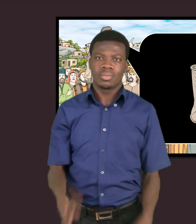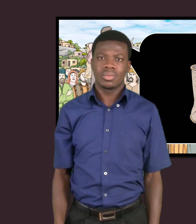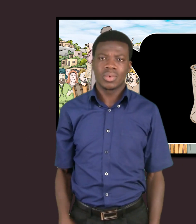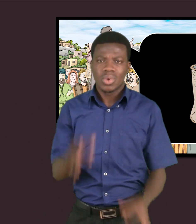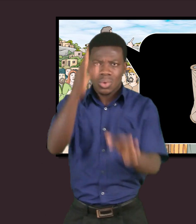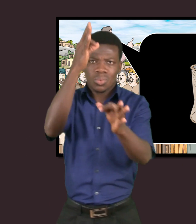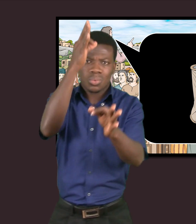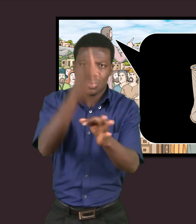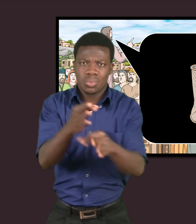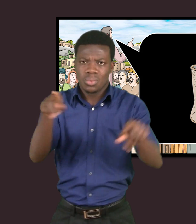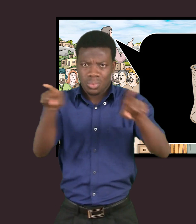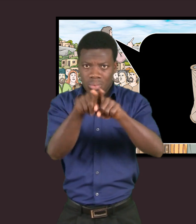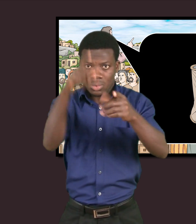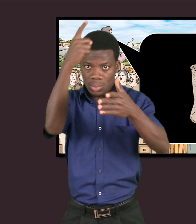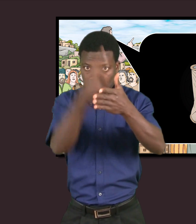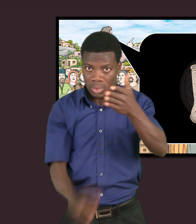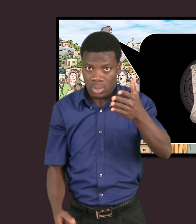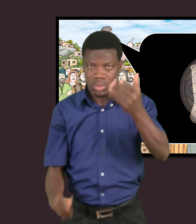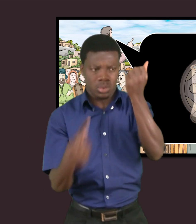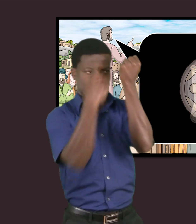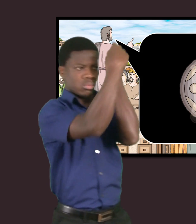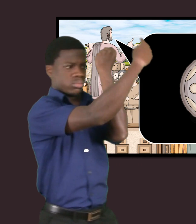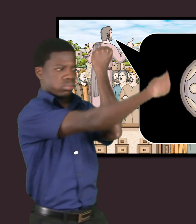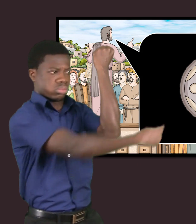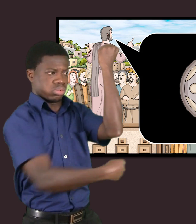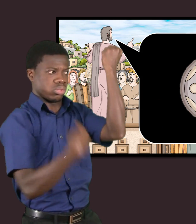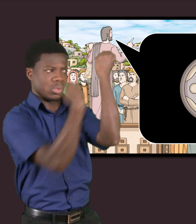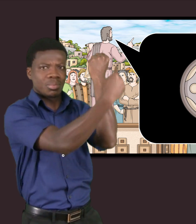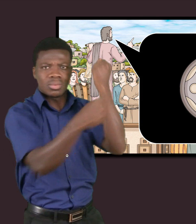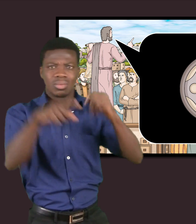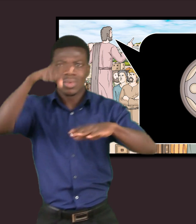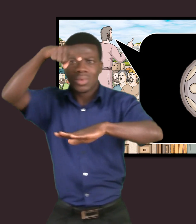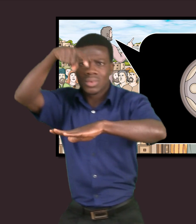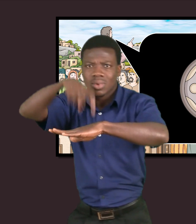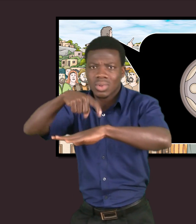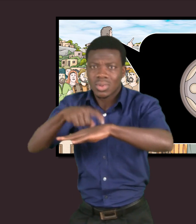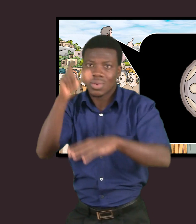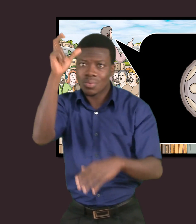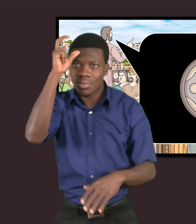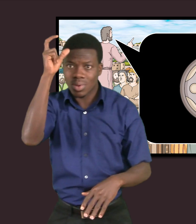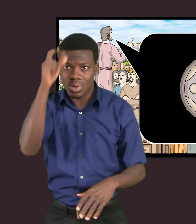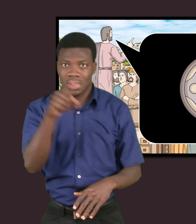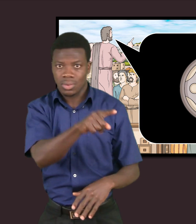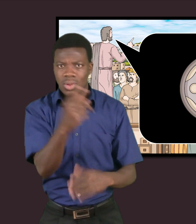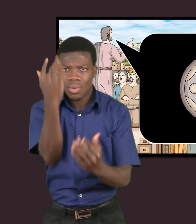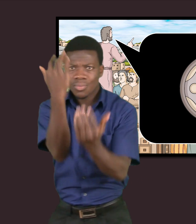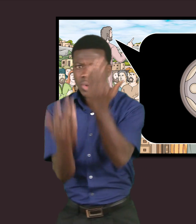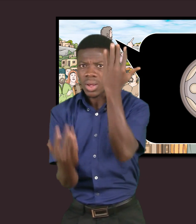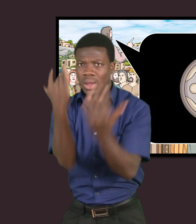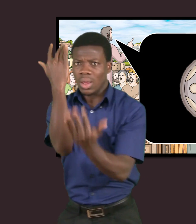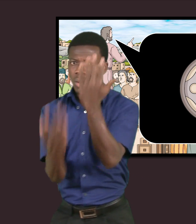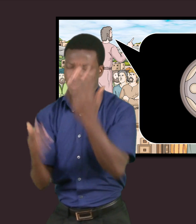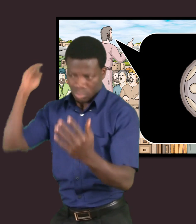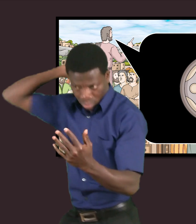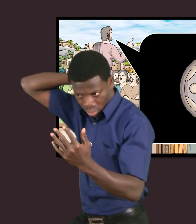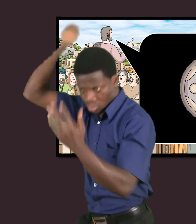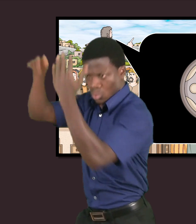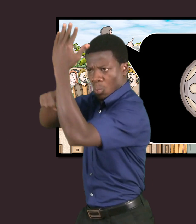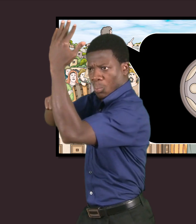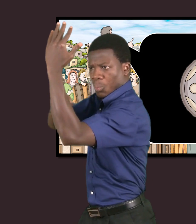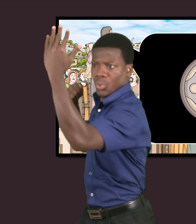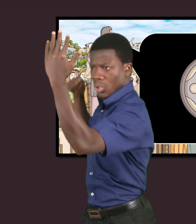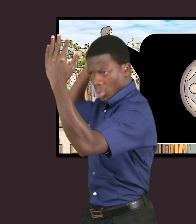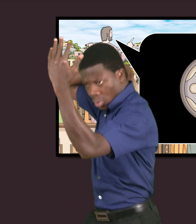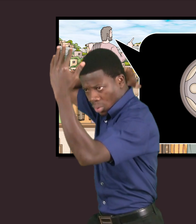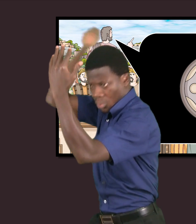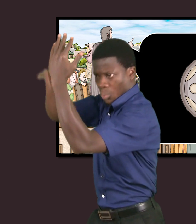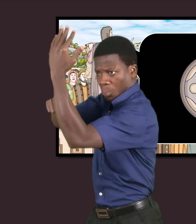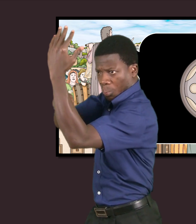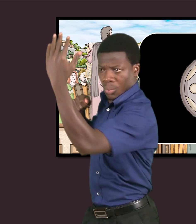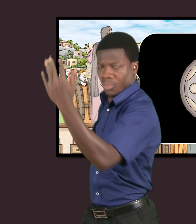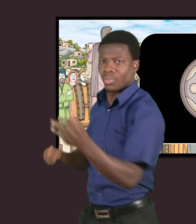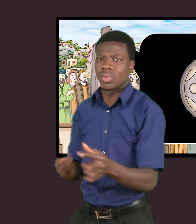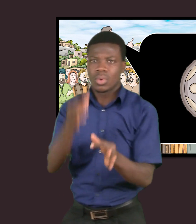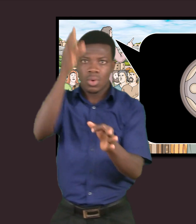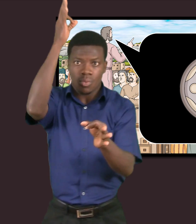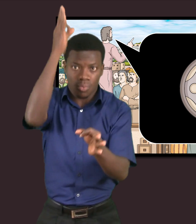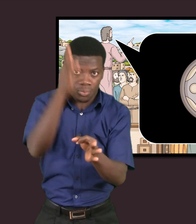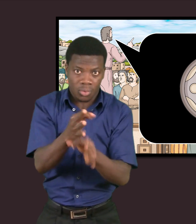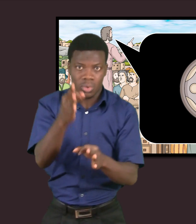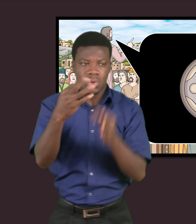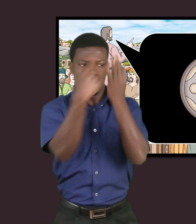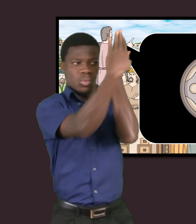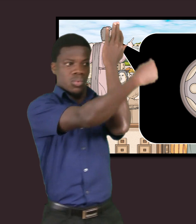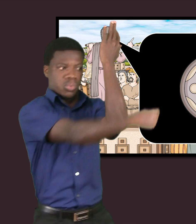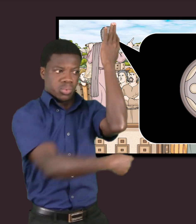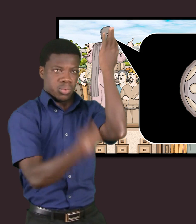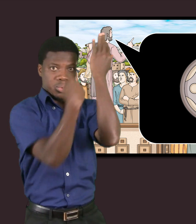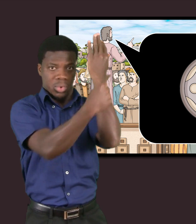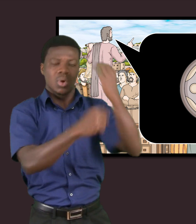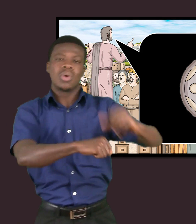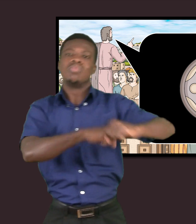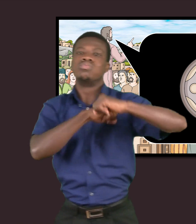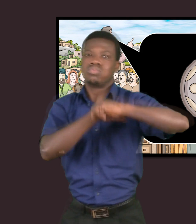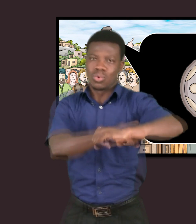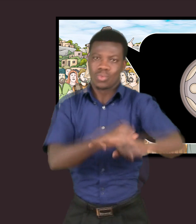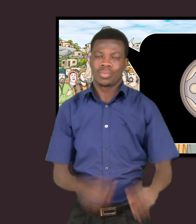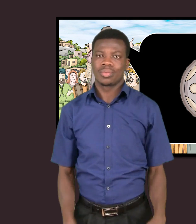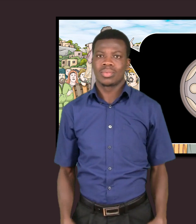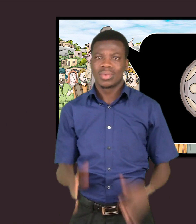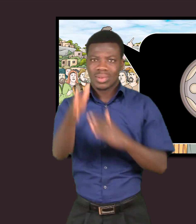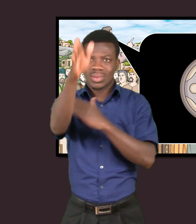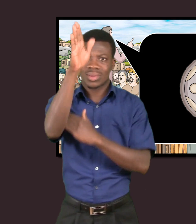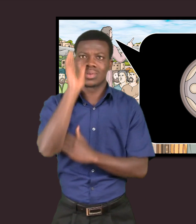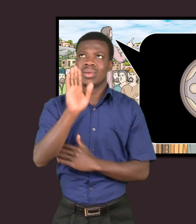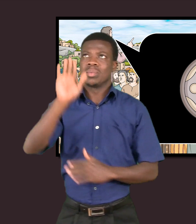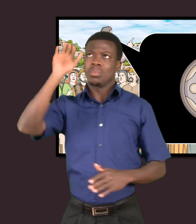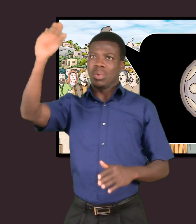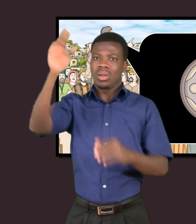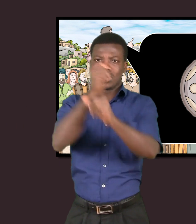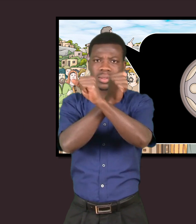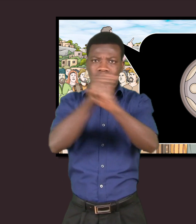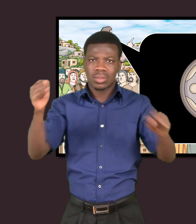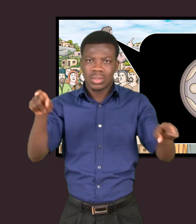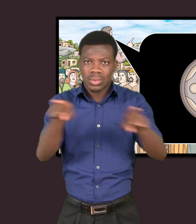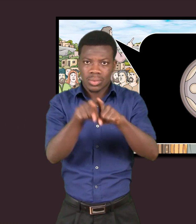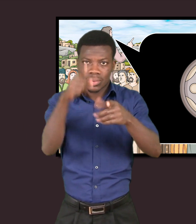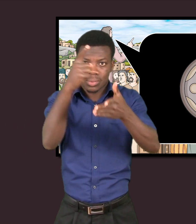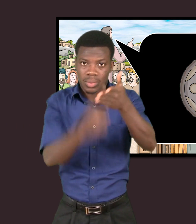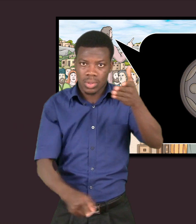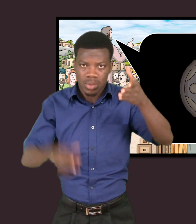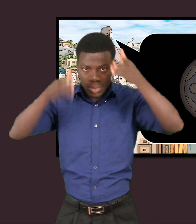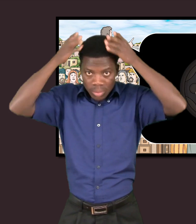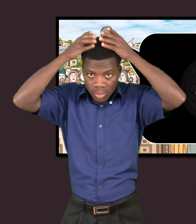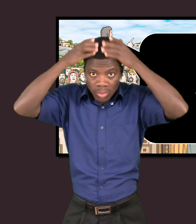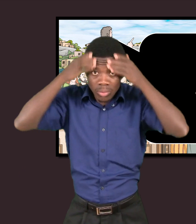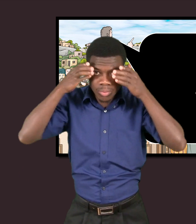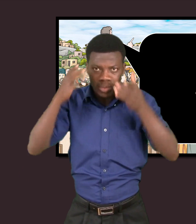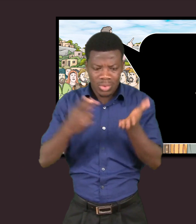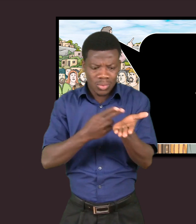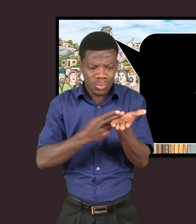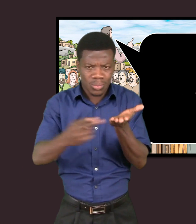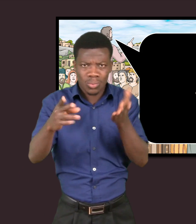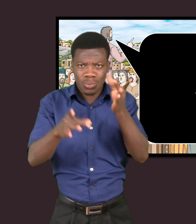In addition to all this, take up the shield of faith, with which you can extinguish all the flaming arrows of the evil one.